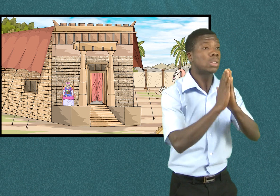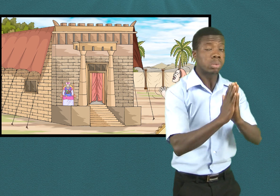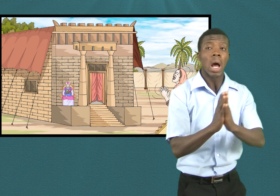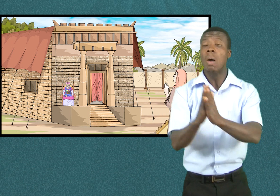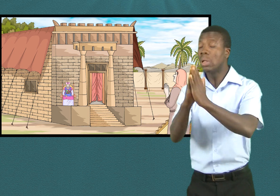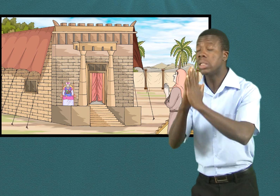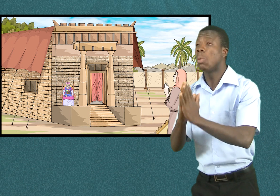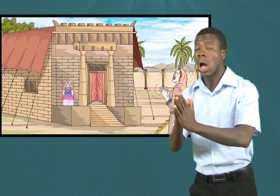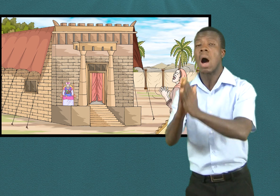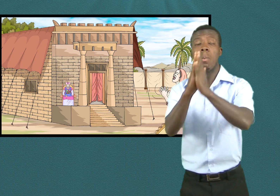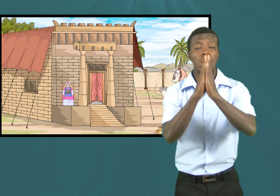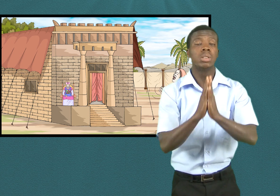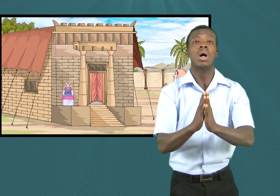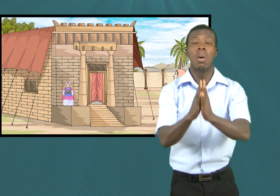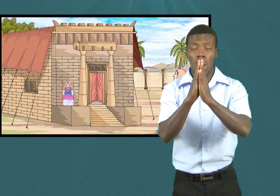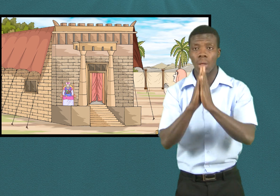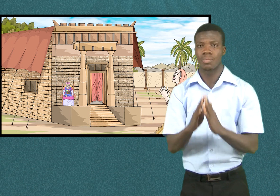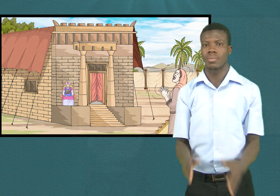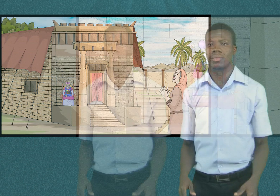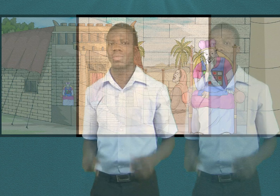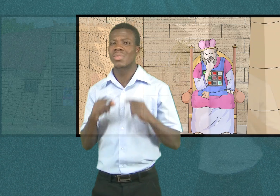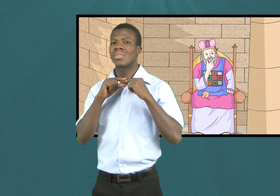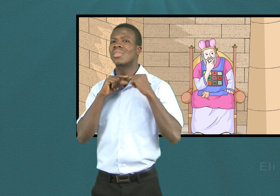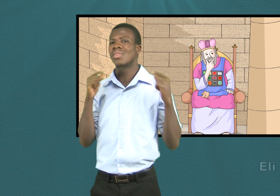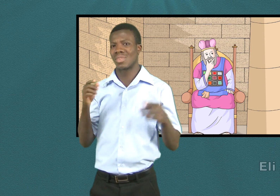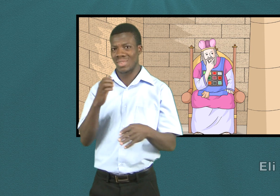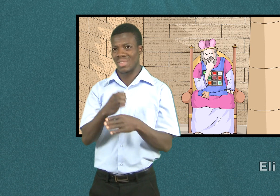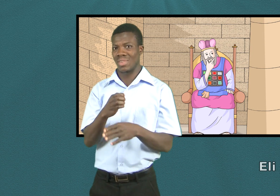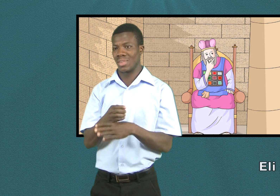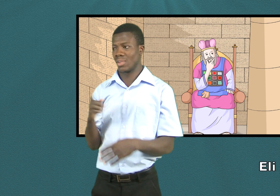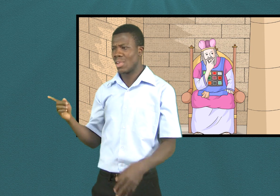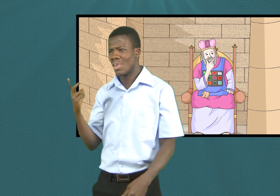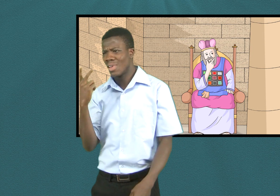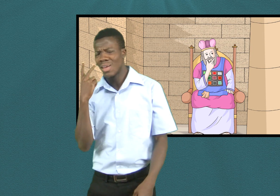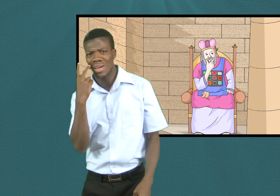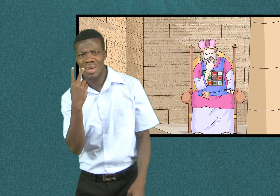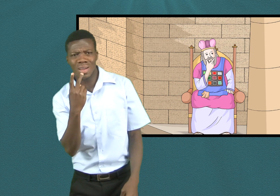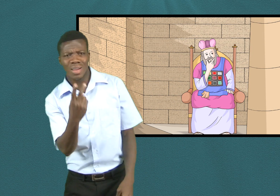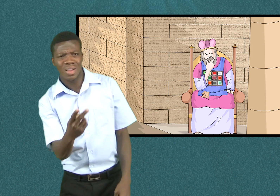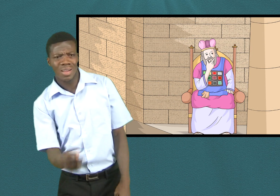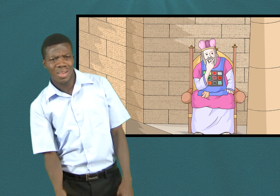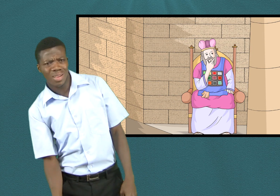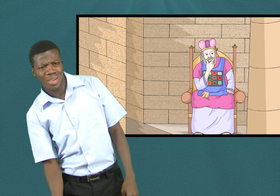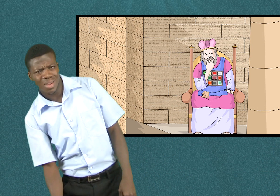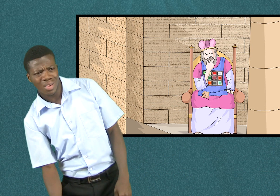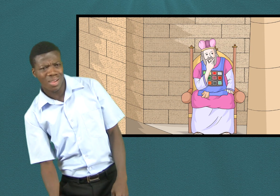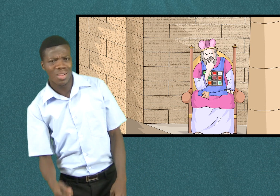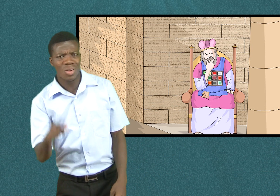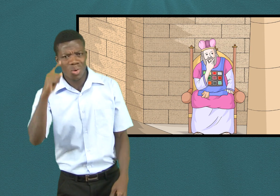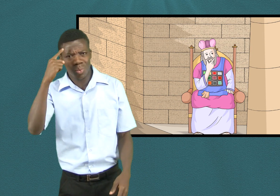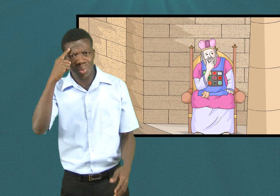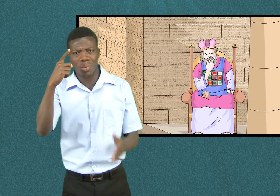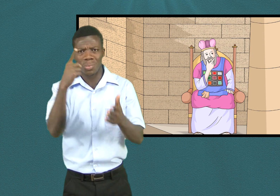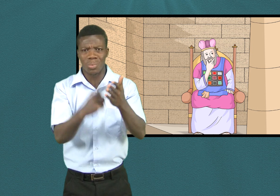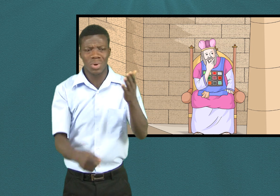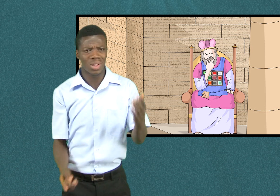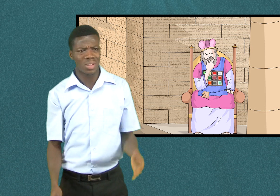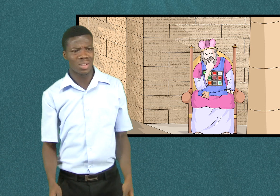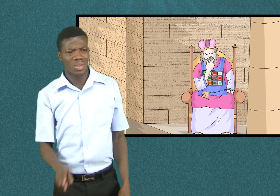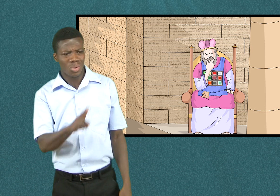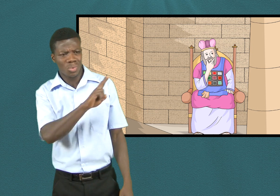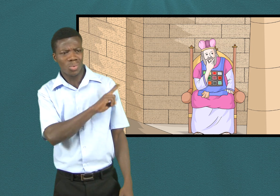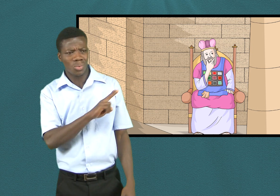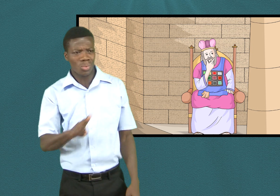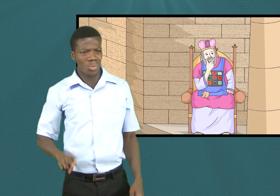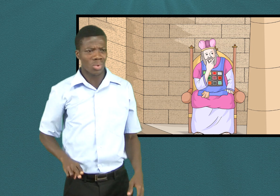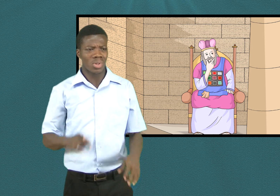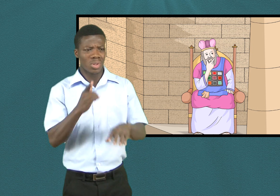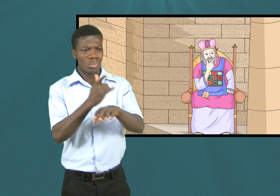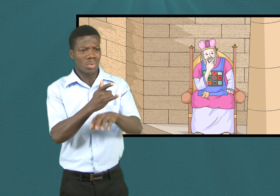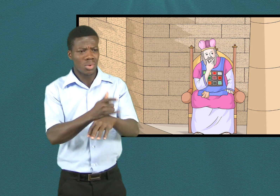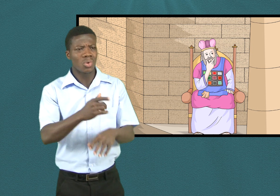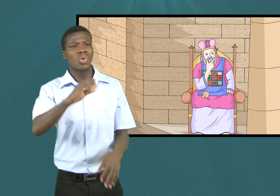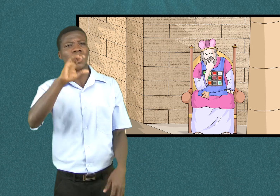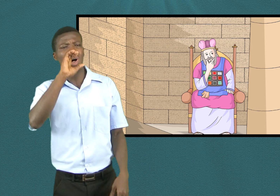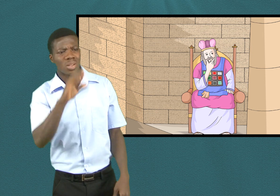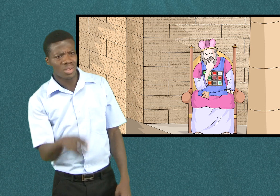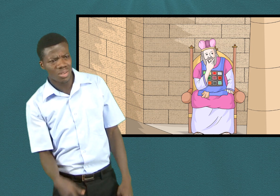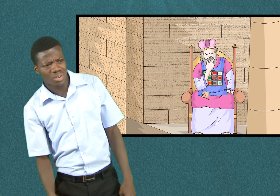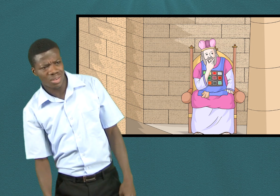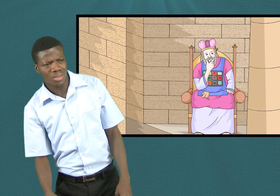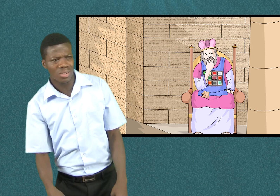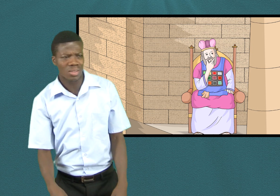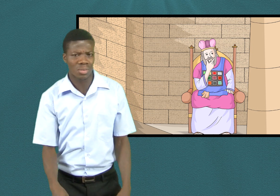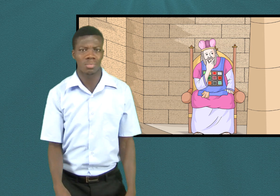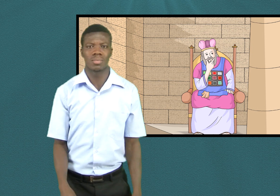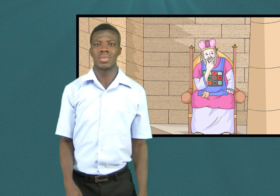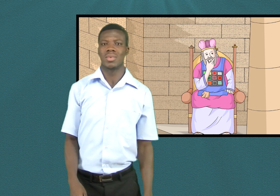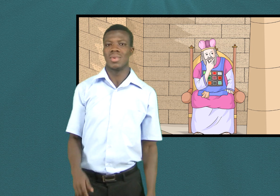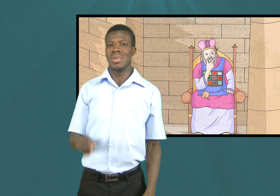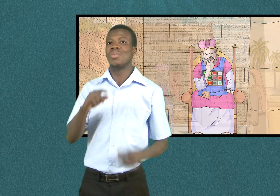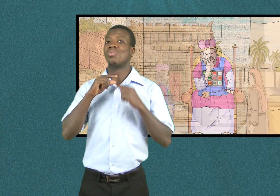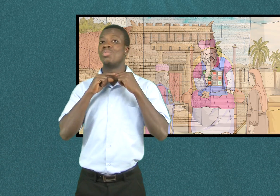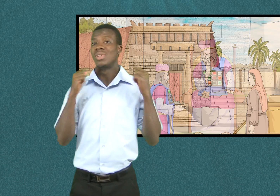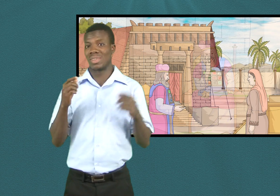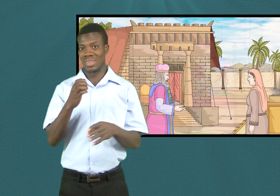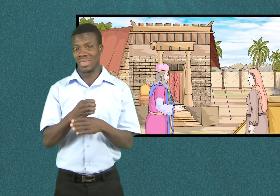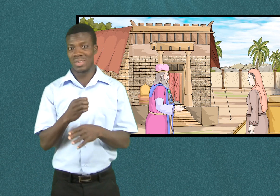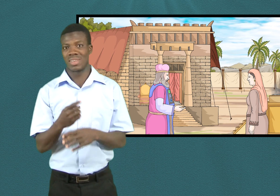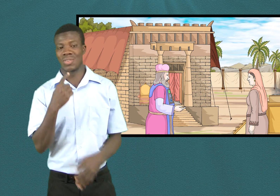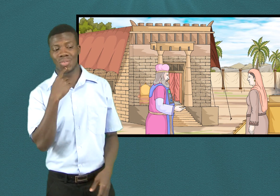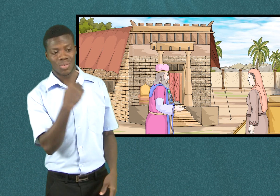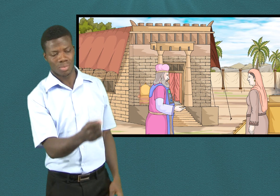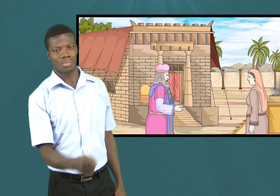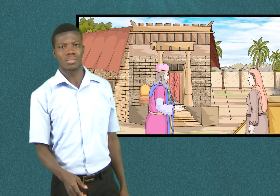As Hannah kept on praying before the LORD, Eli watched her mouth. Hannah was praying in her heart, and though her lips were moving, her voice could not be heard.